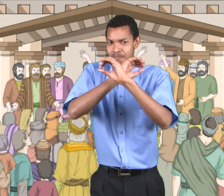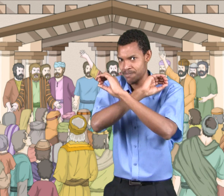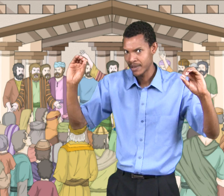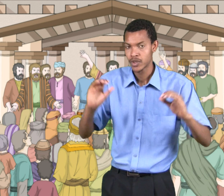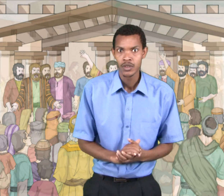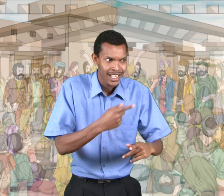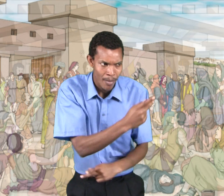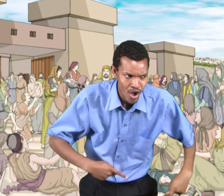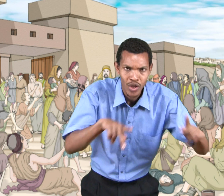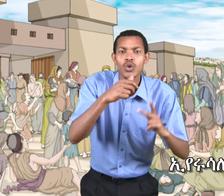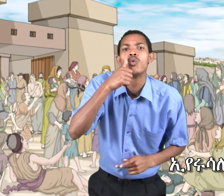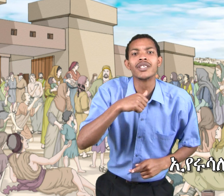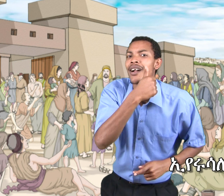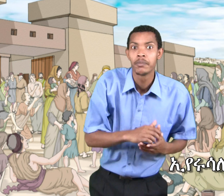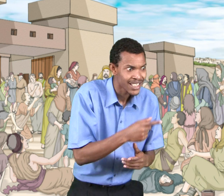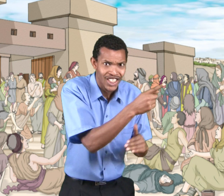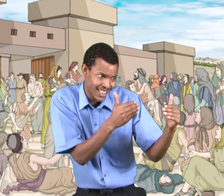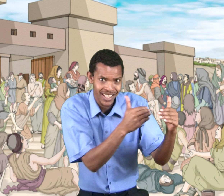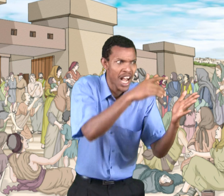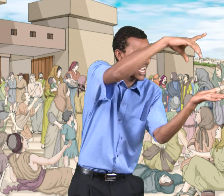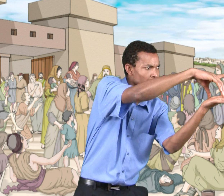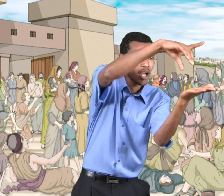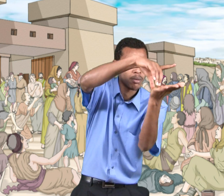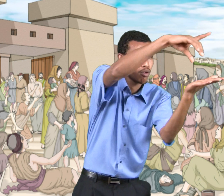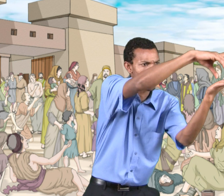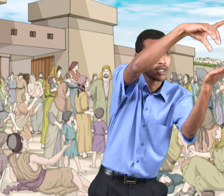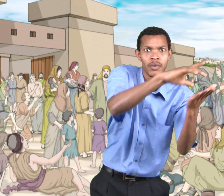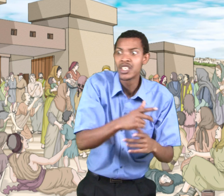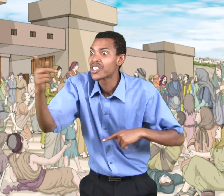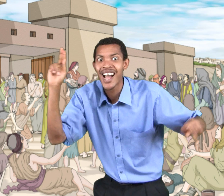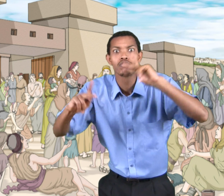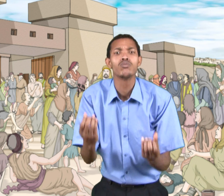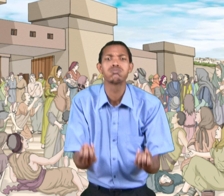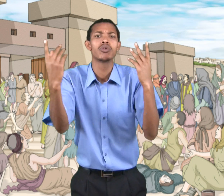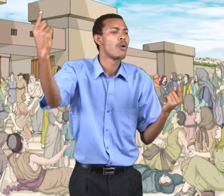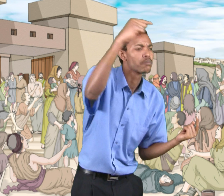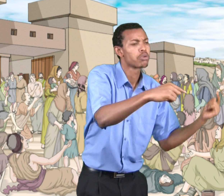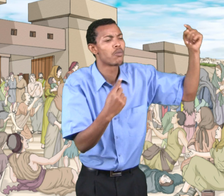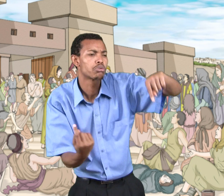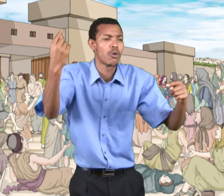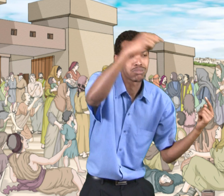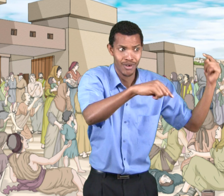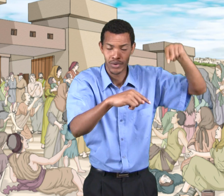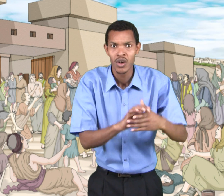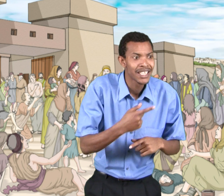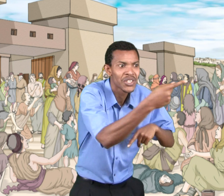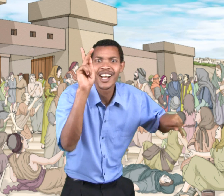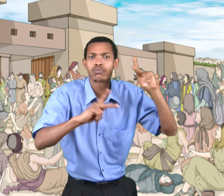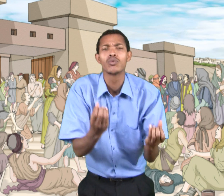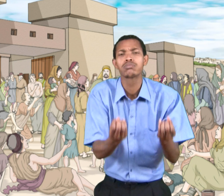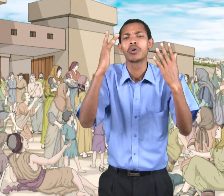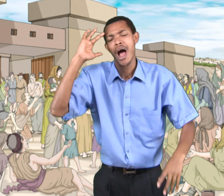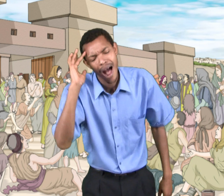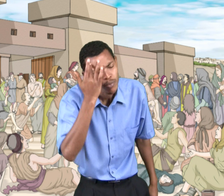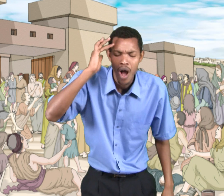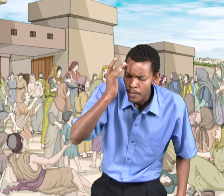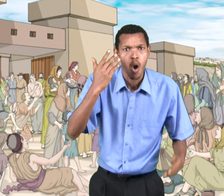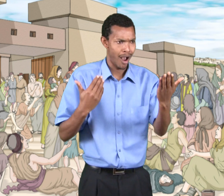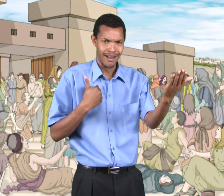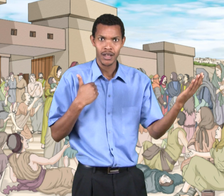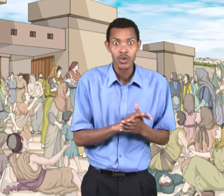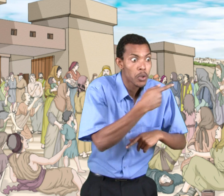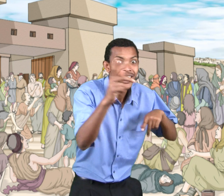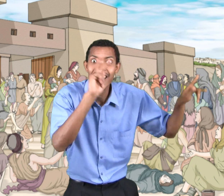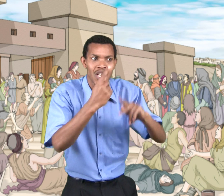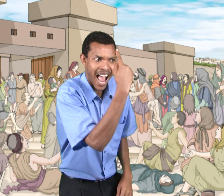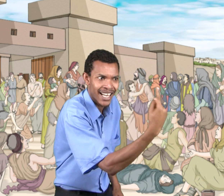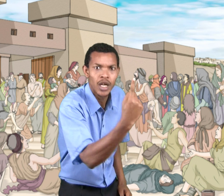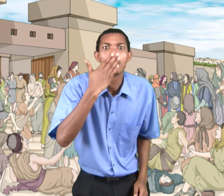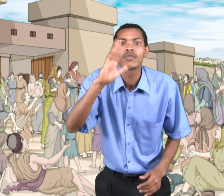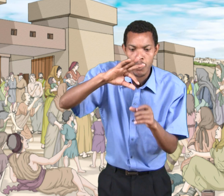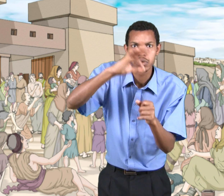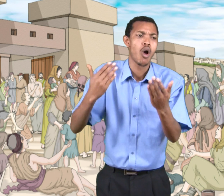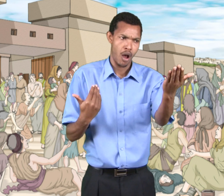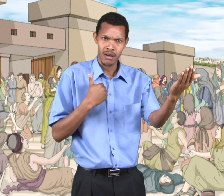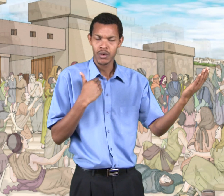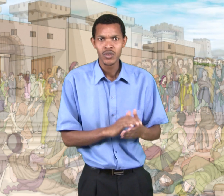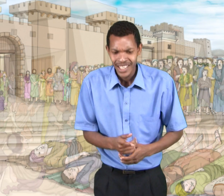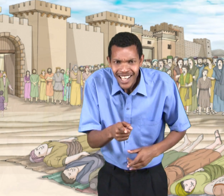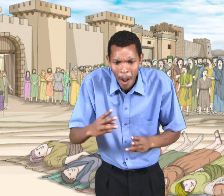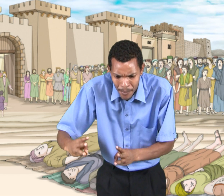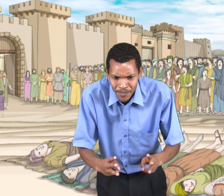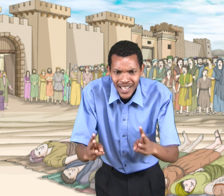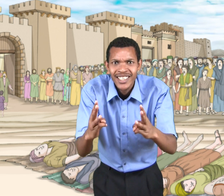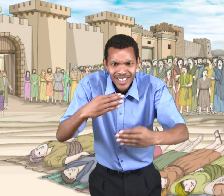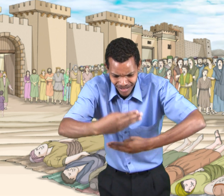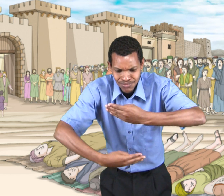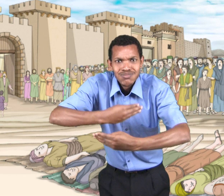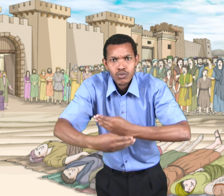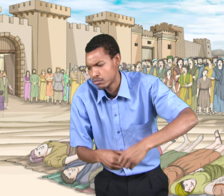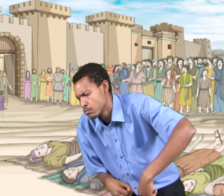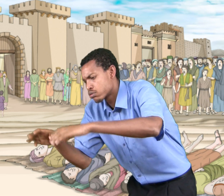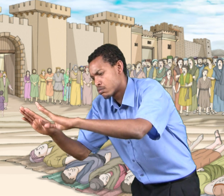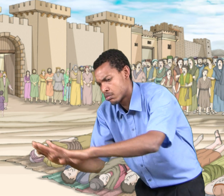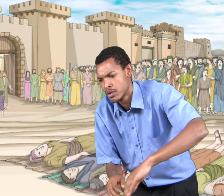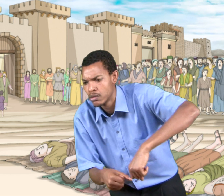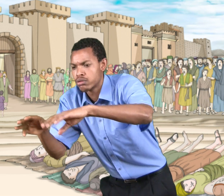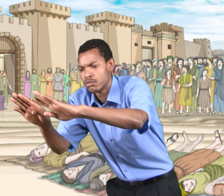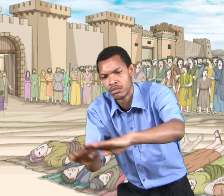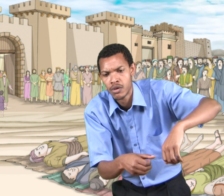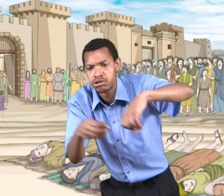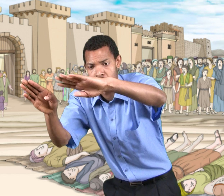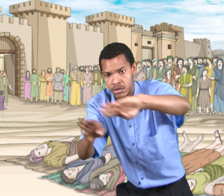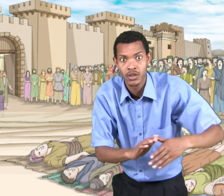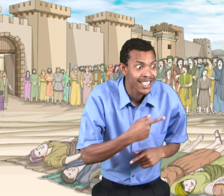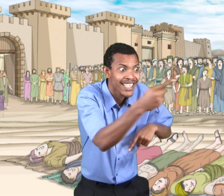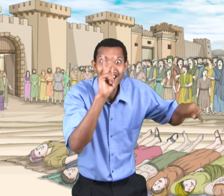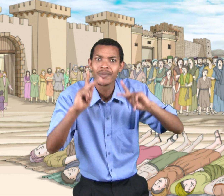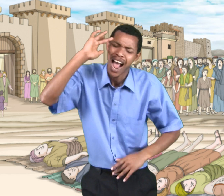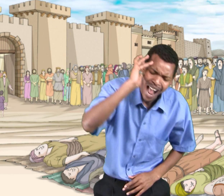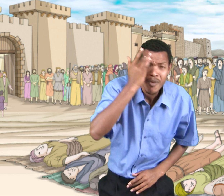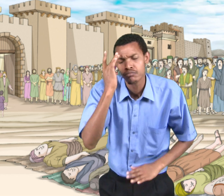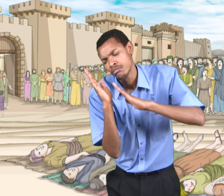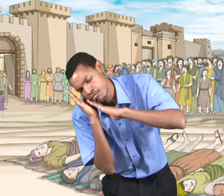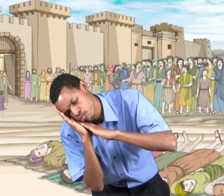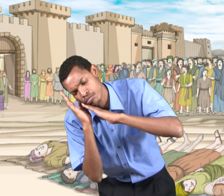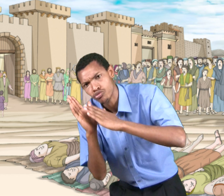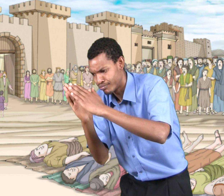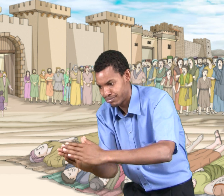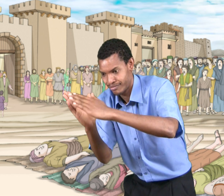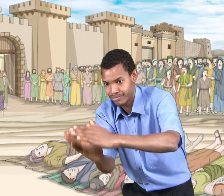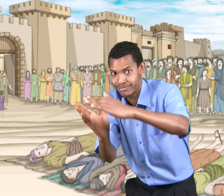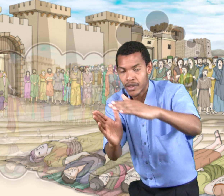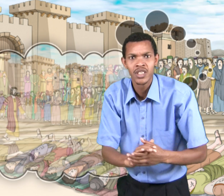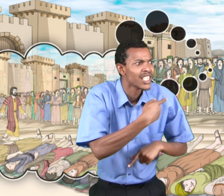As a result, people brought the sick into the streets and laid them on cots and mats, so that at least Peter’s shadow might fall on some of them as he passed by.